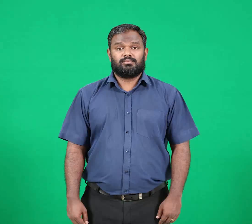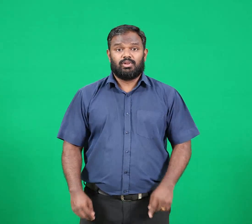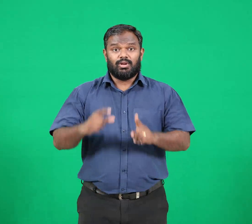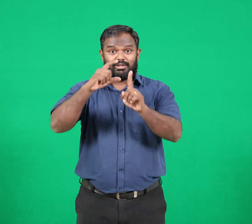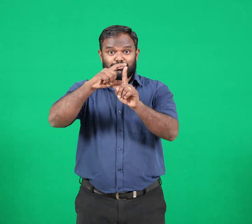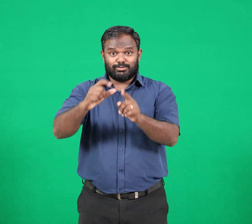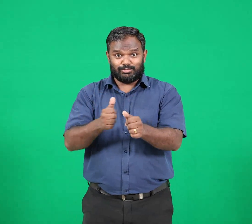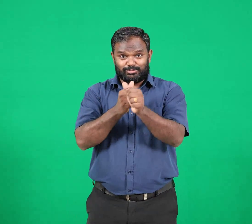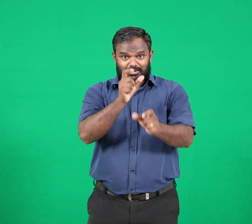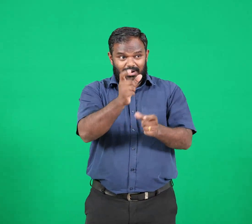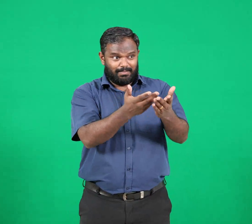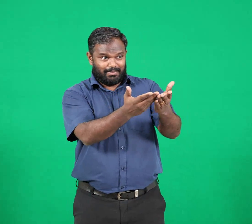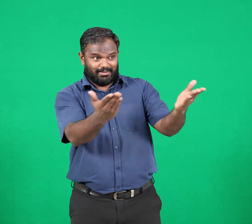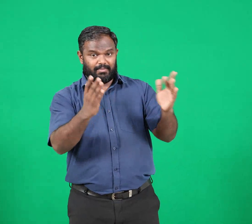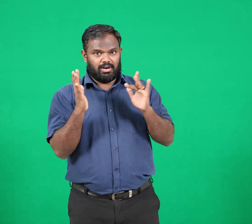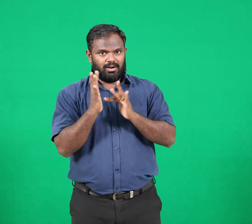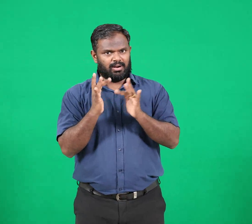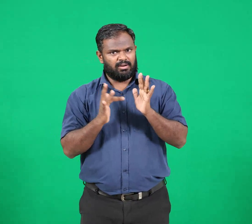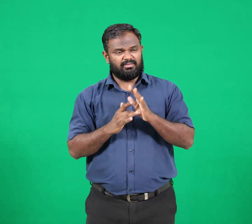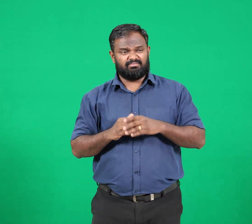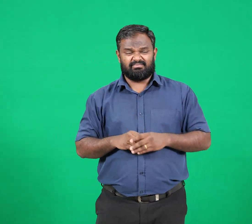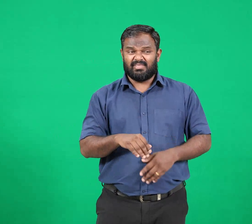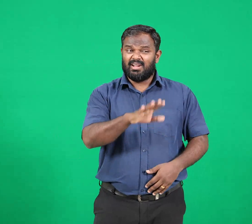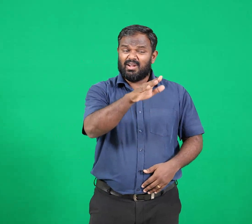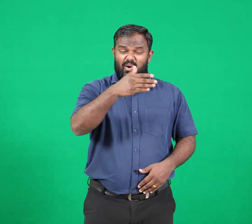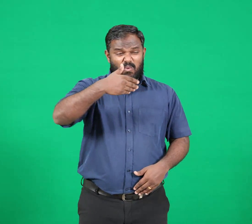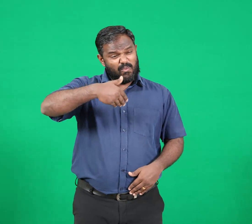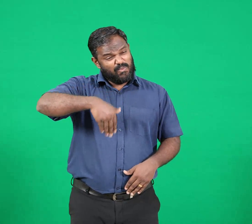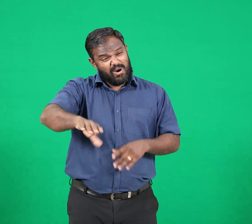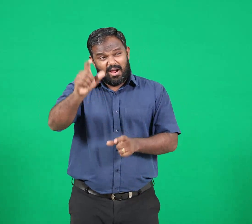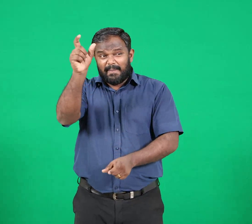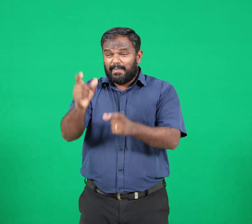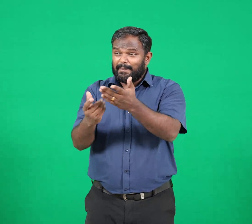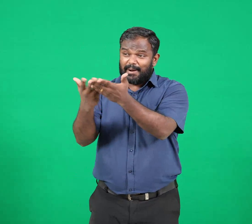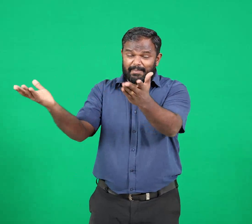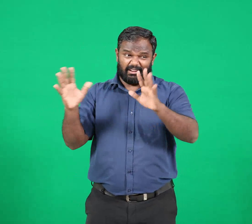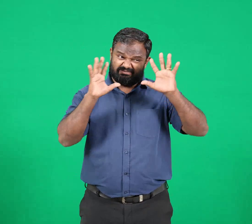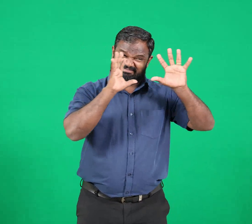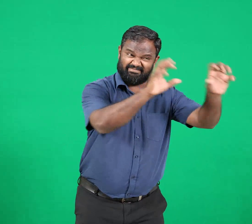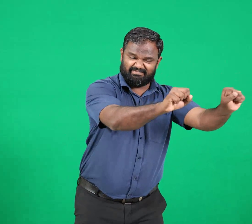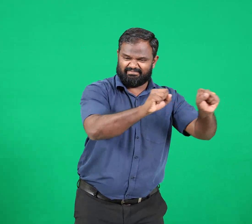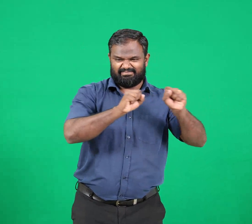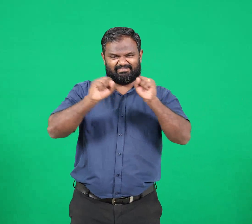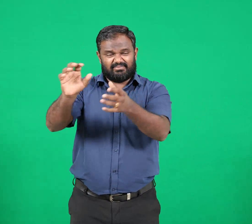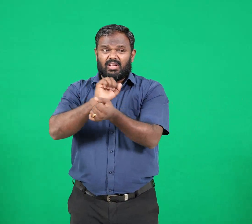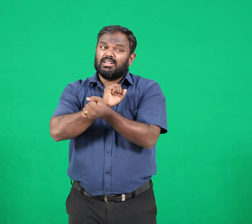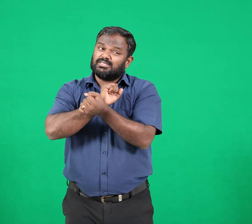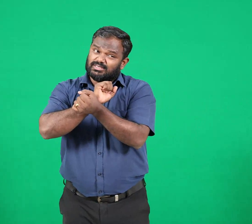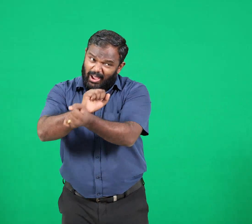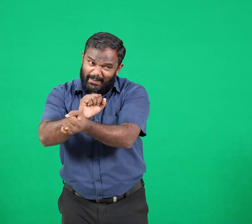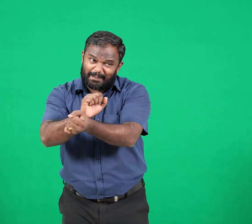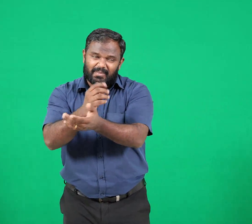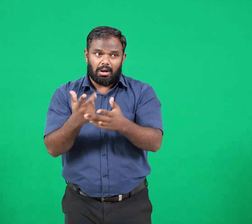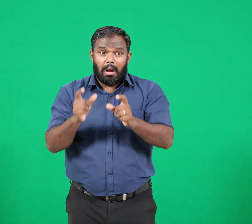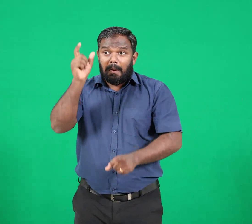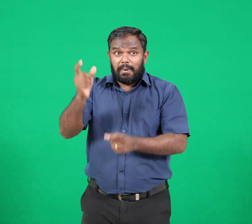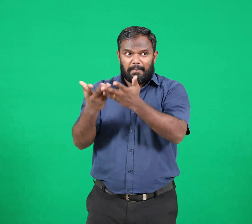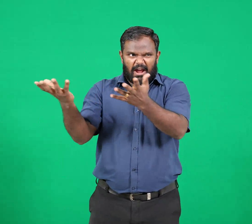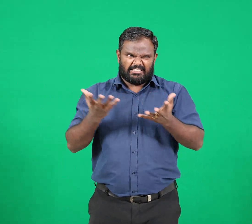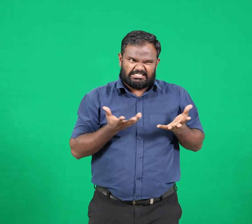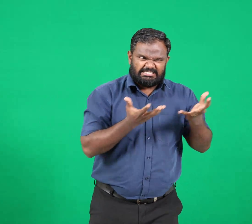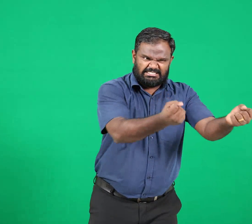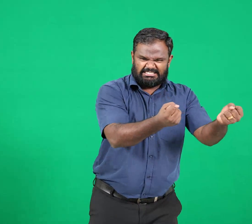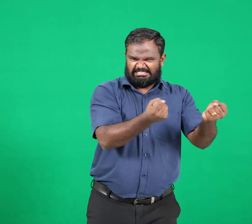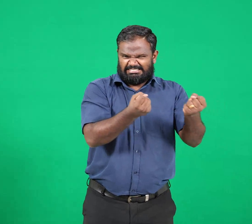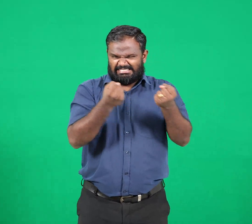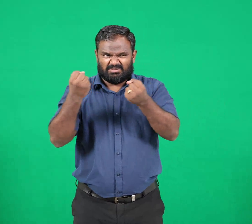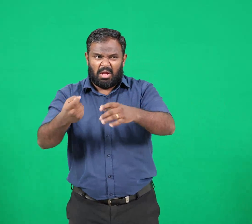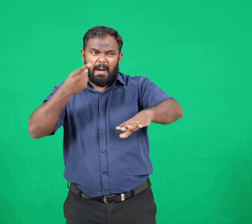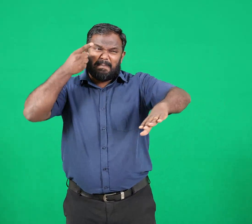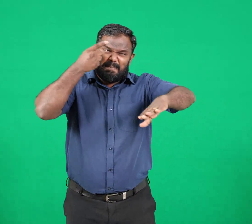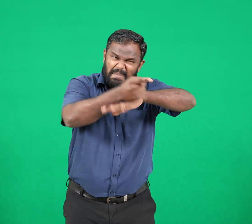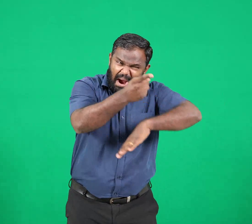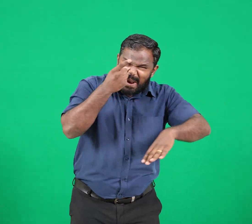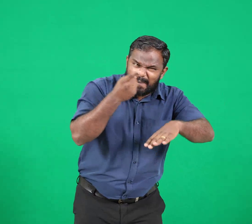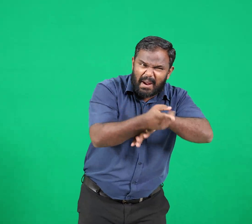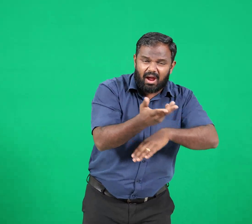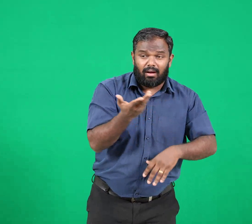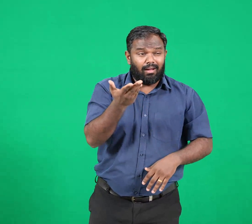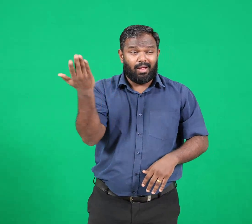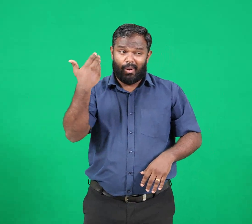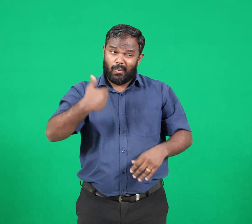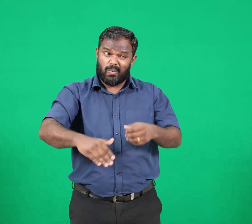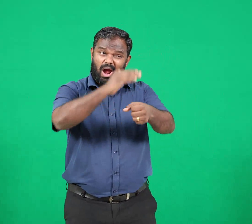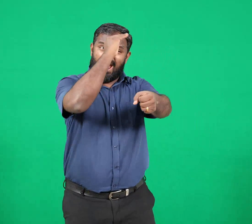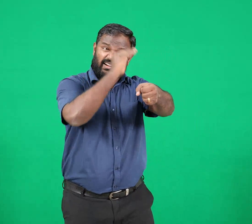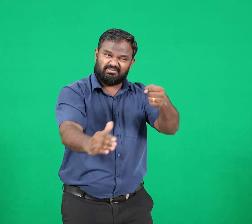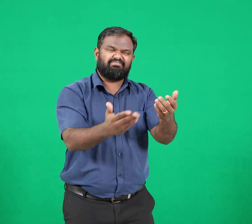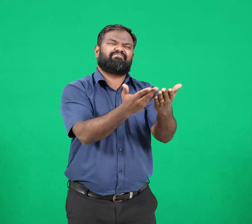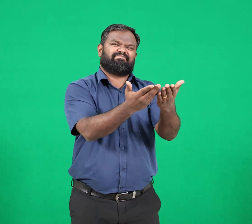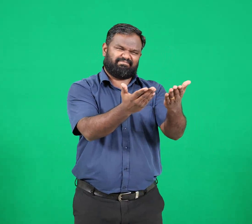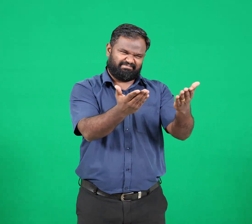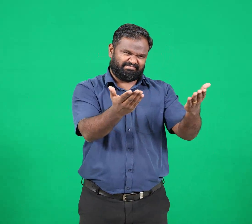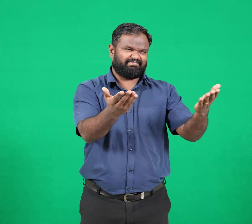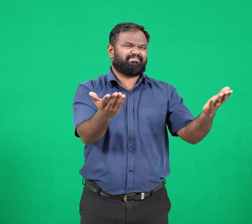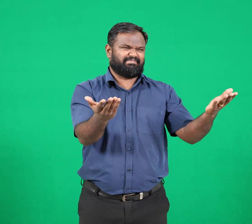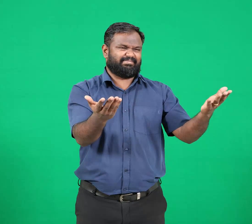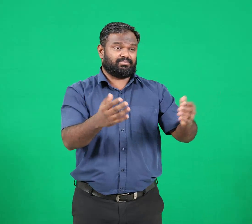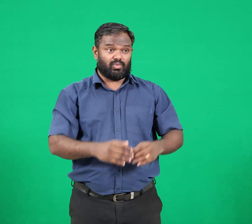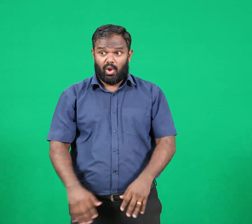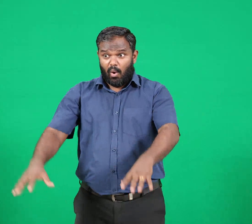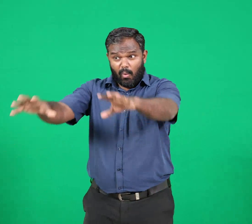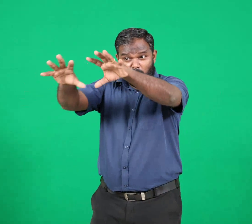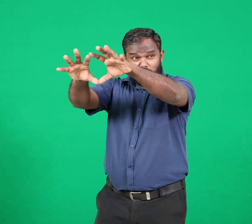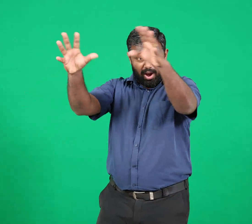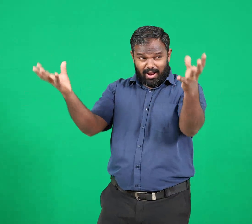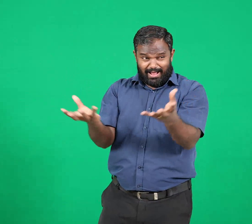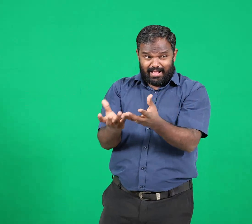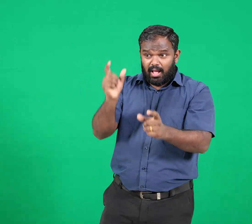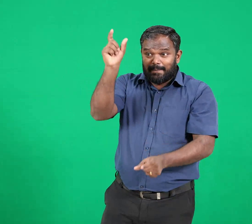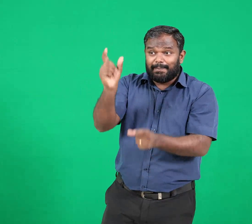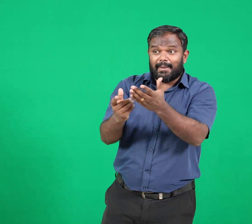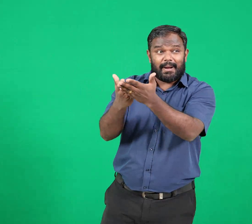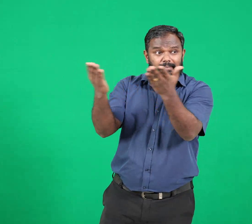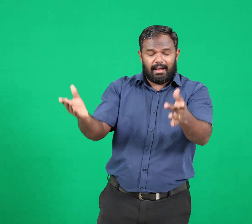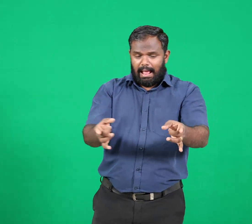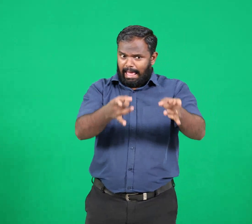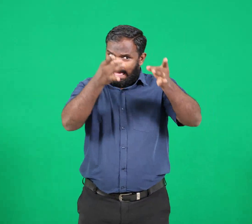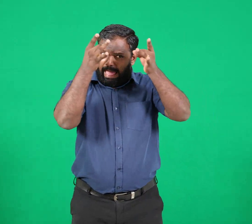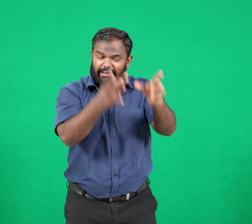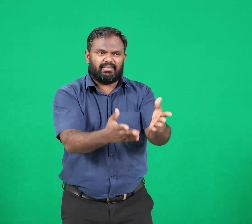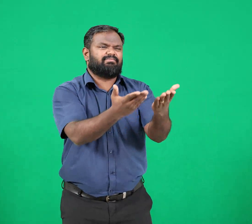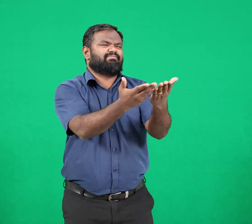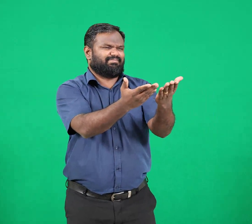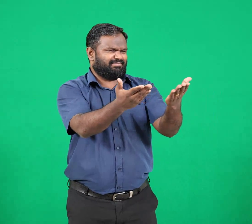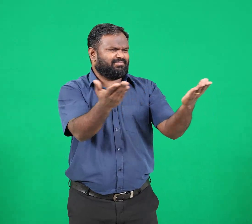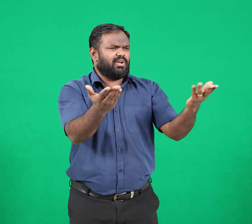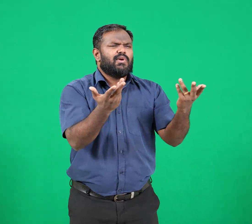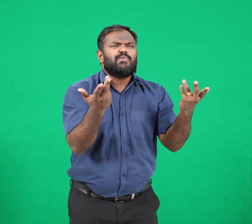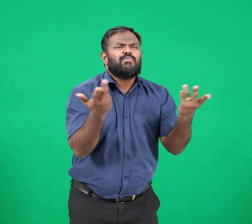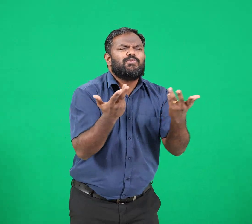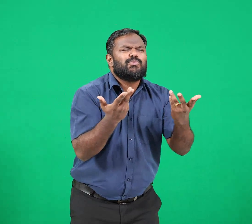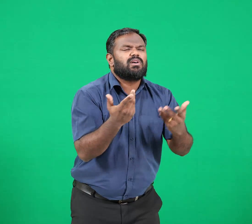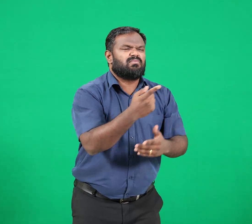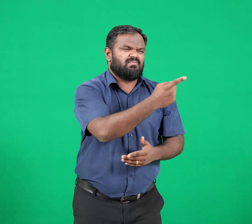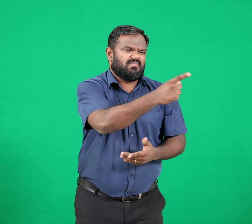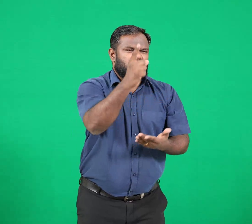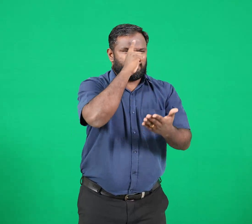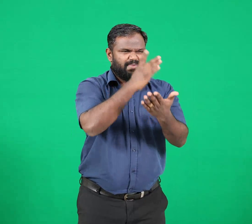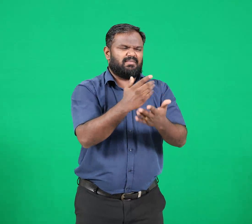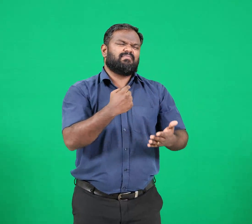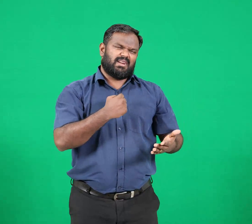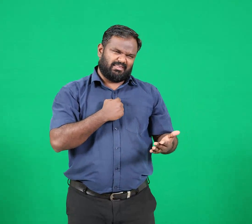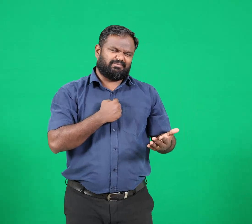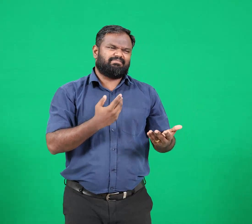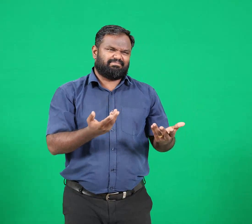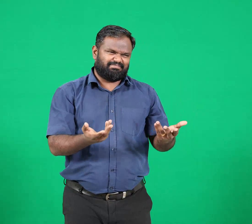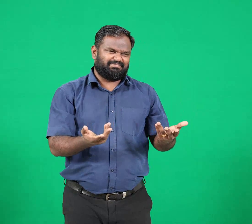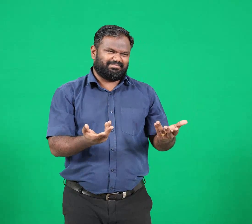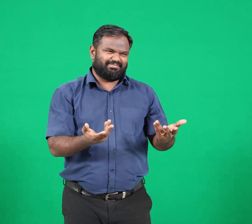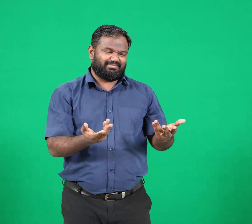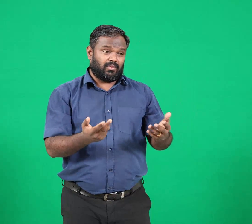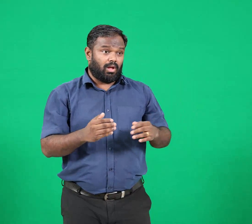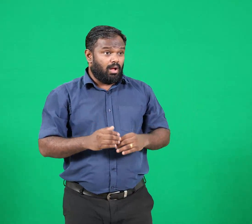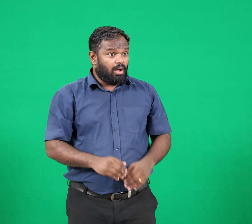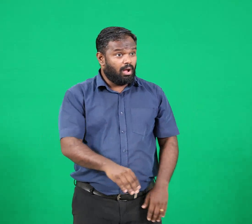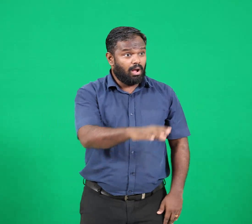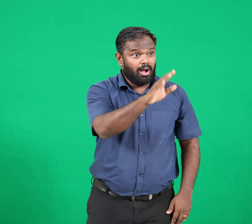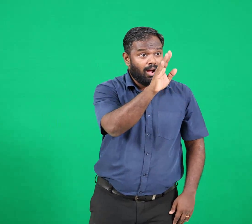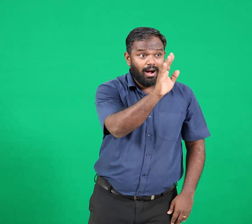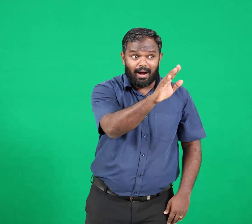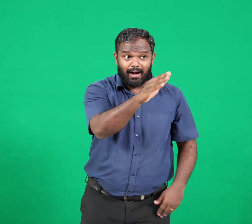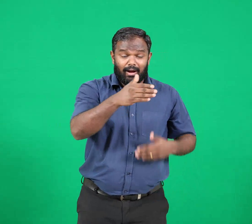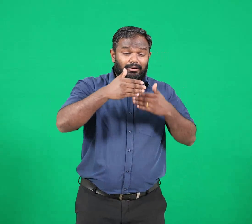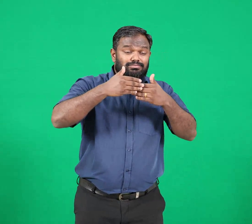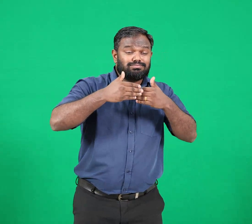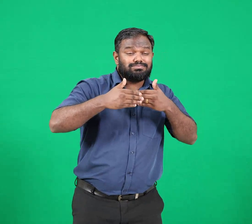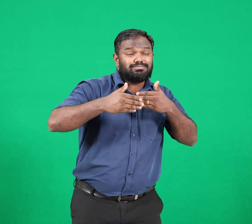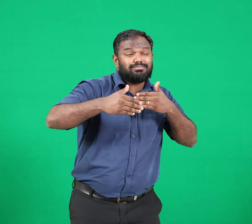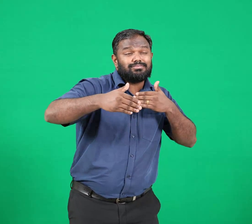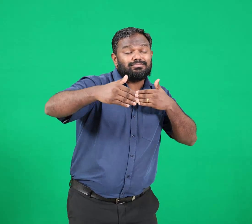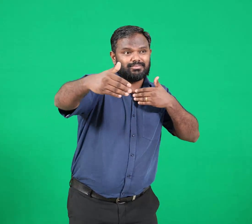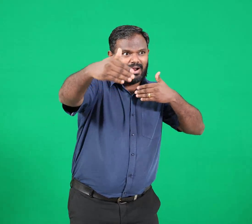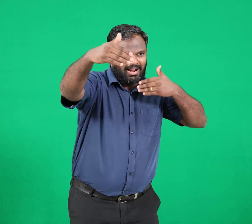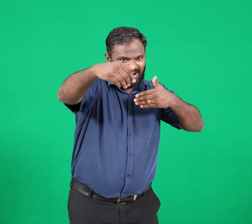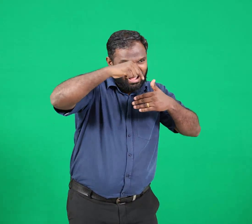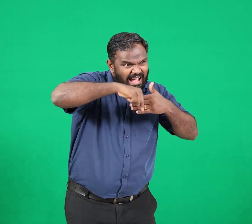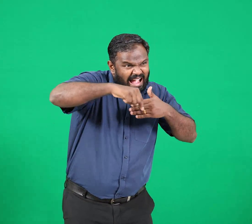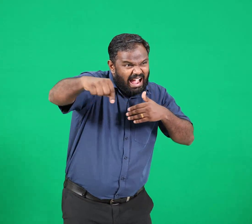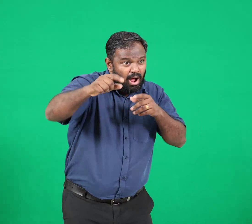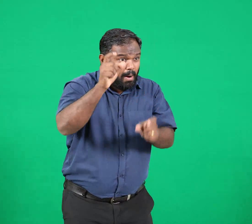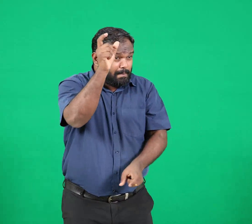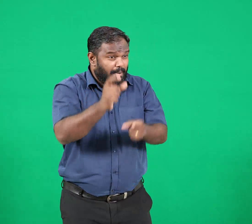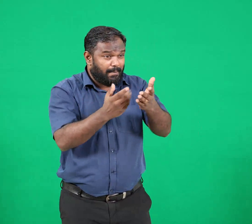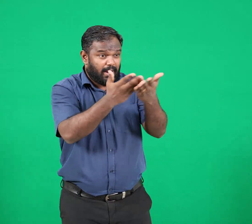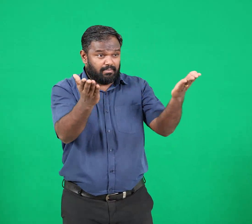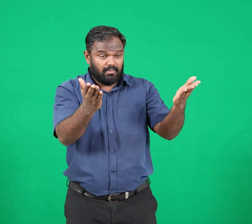Then they will deliver you over to be persecuted and killed, and you will be hated by all nations because of My name.